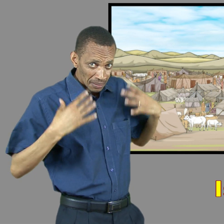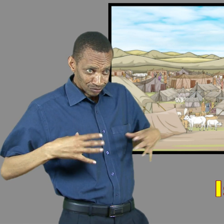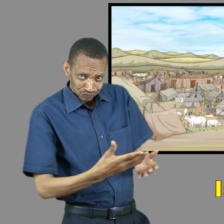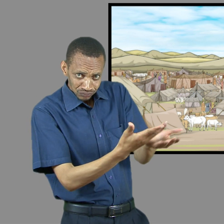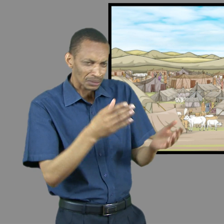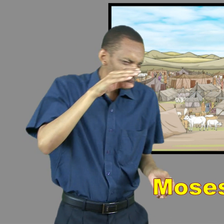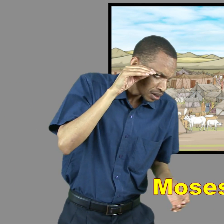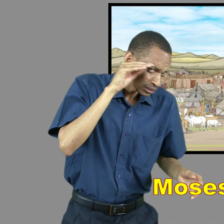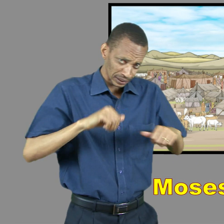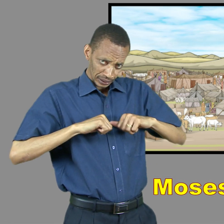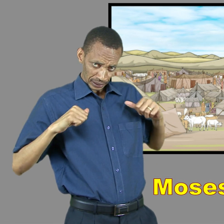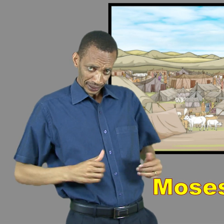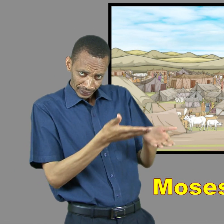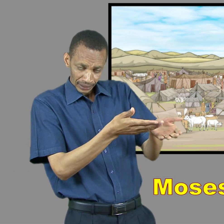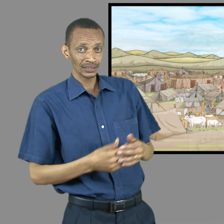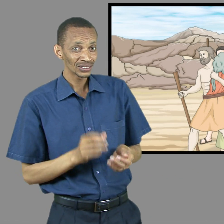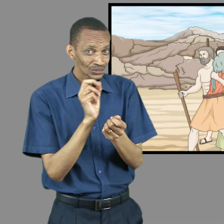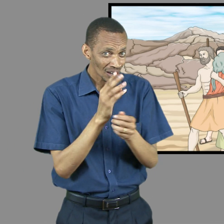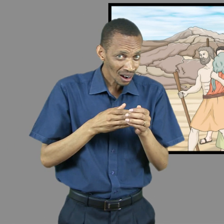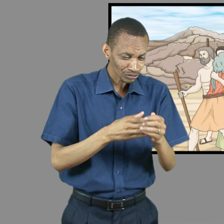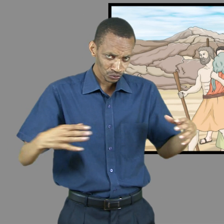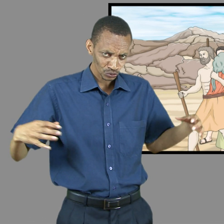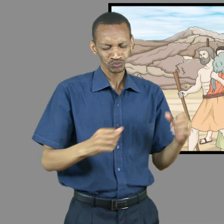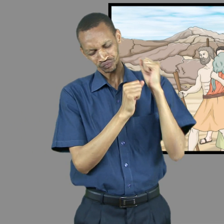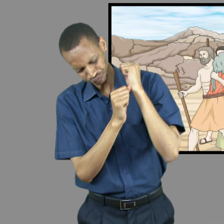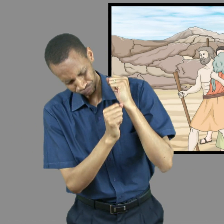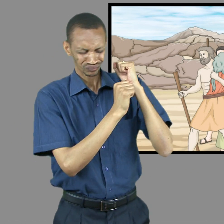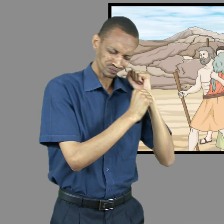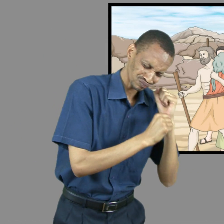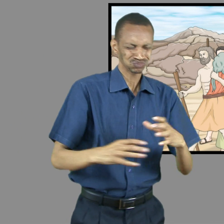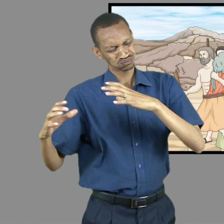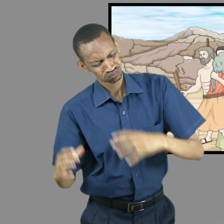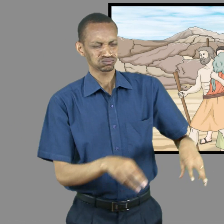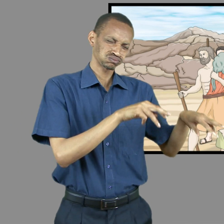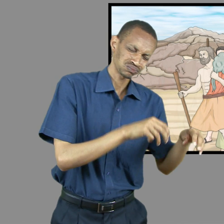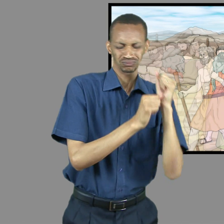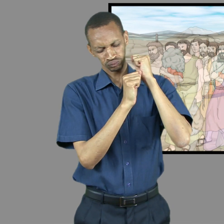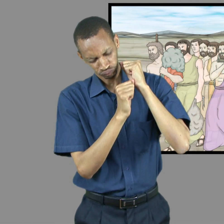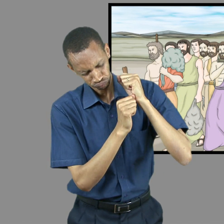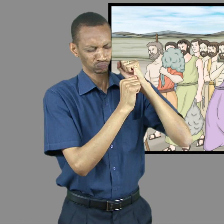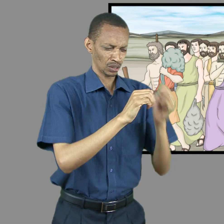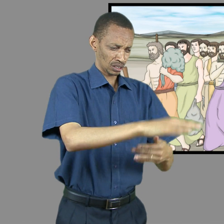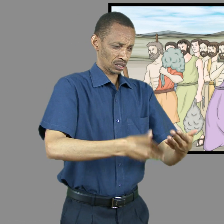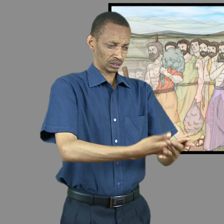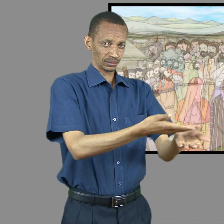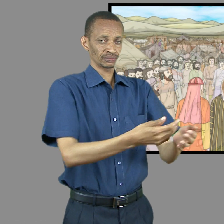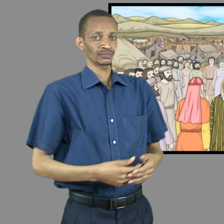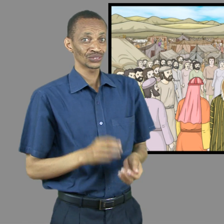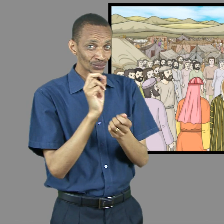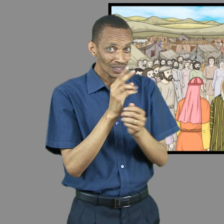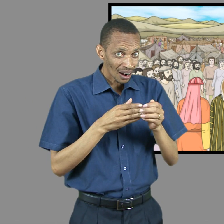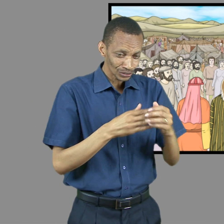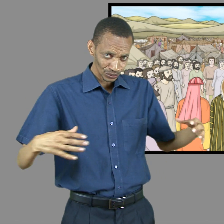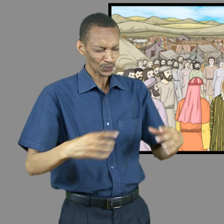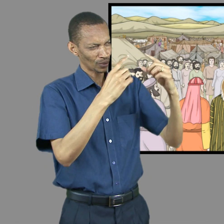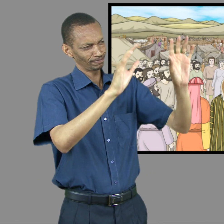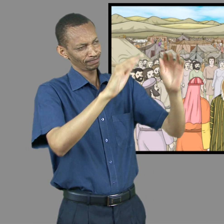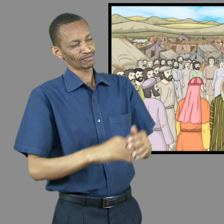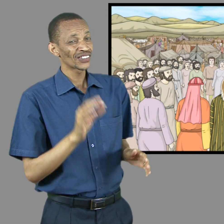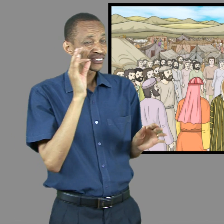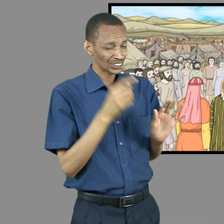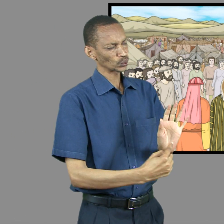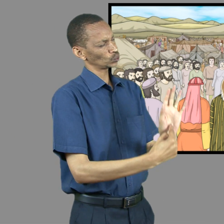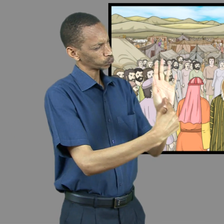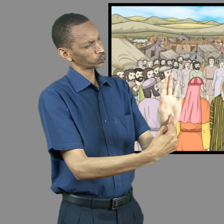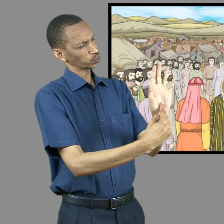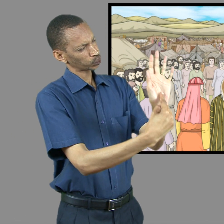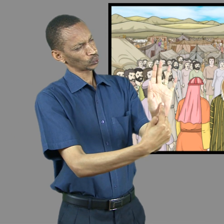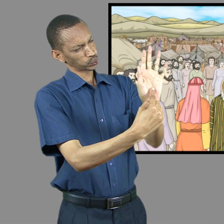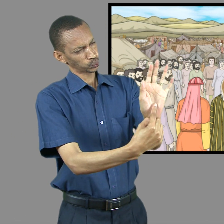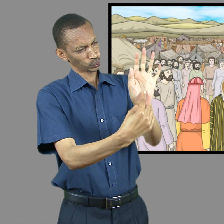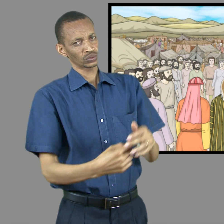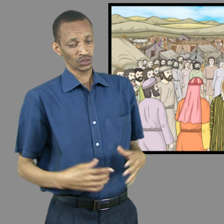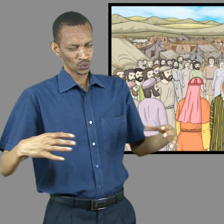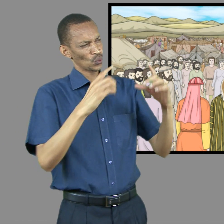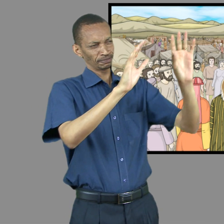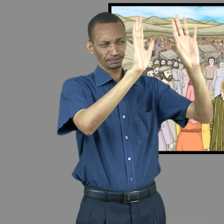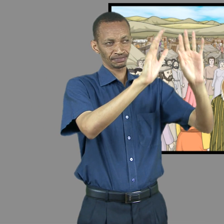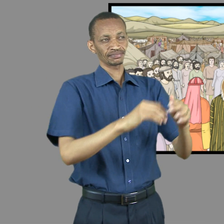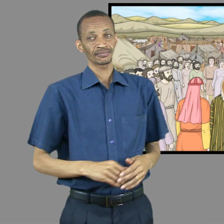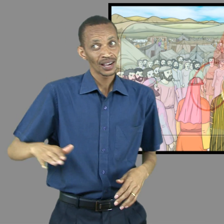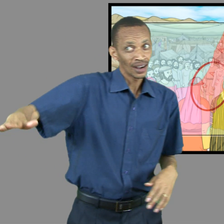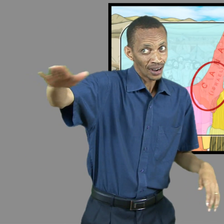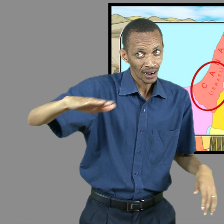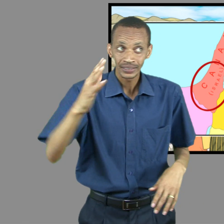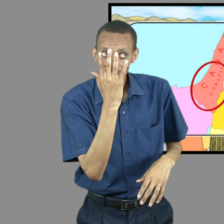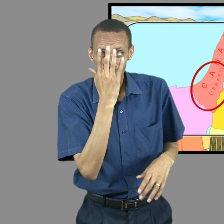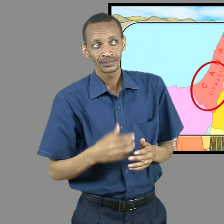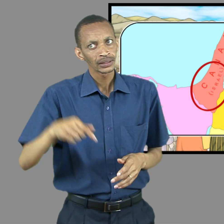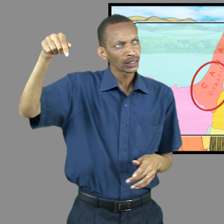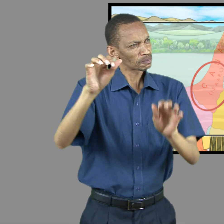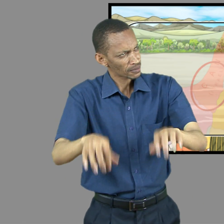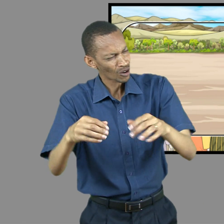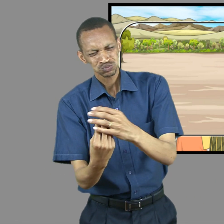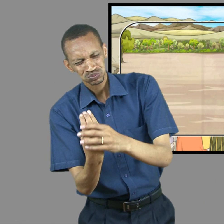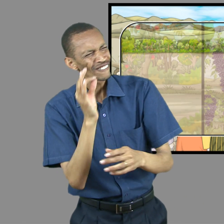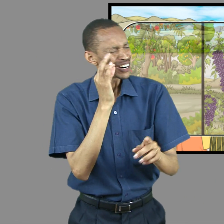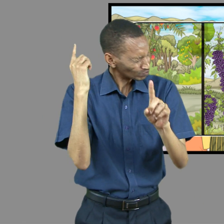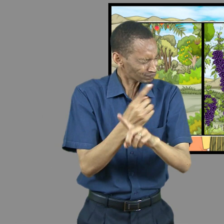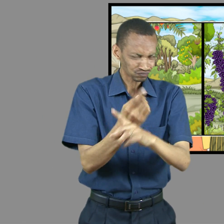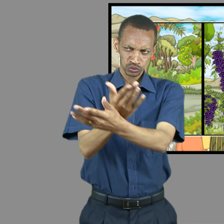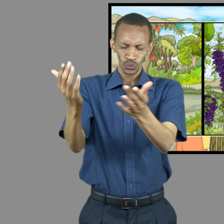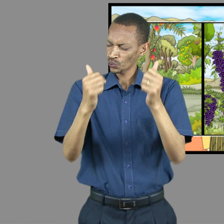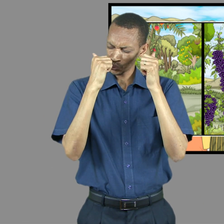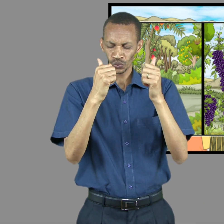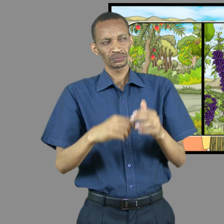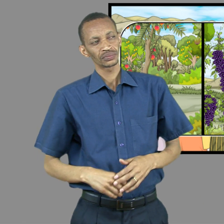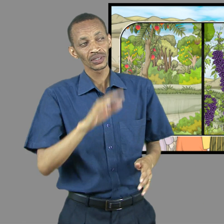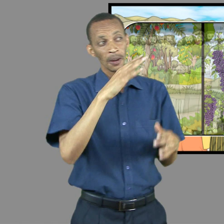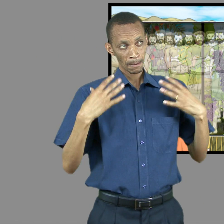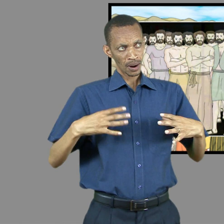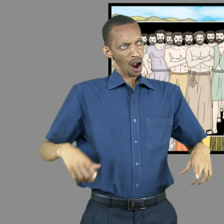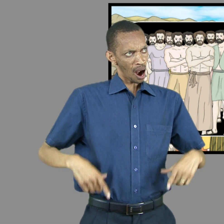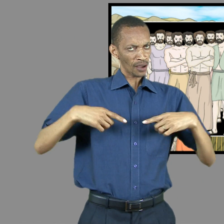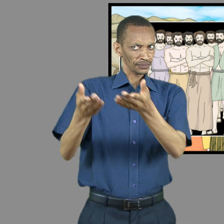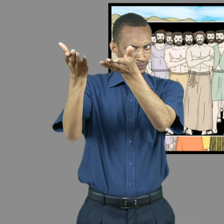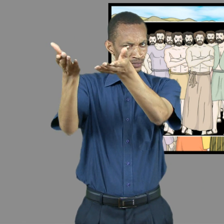And they gave this account to Moses: “We went into the land to which you sent us, and indeed, it is flowing with milk and honey.